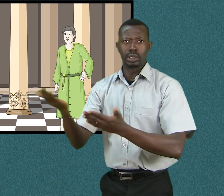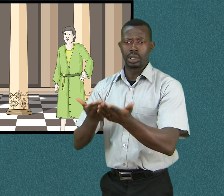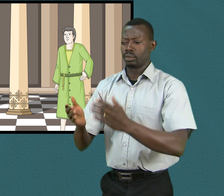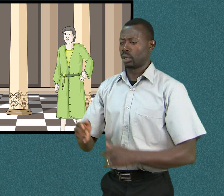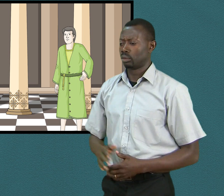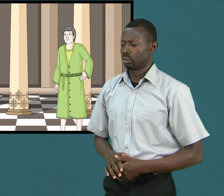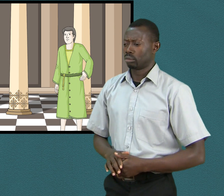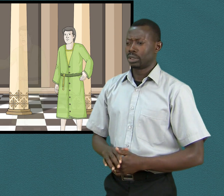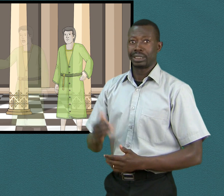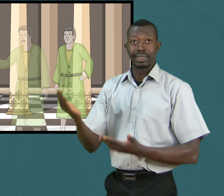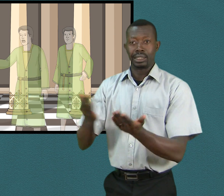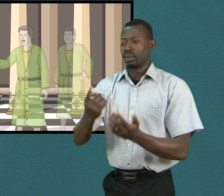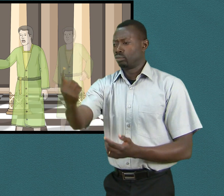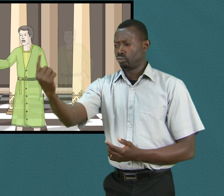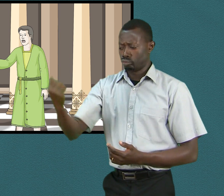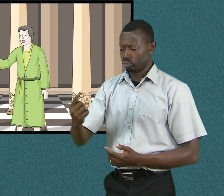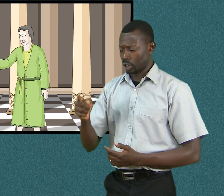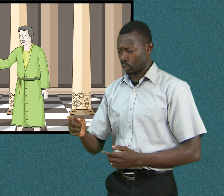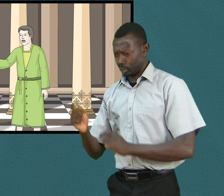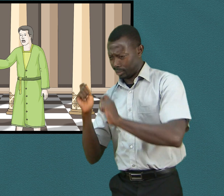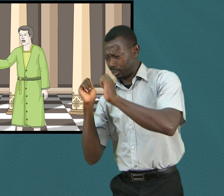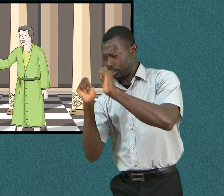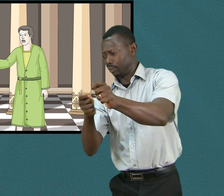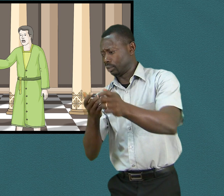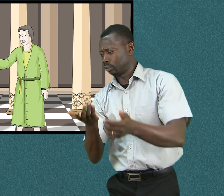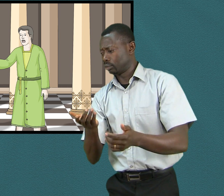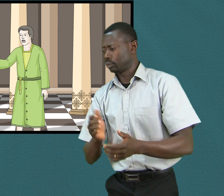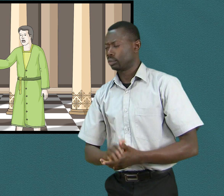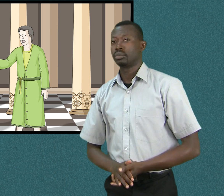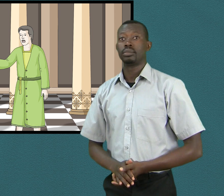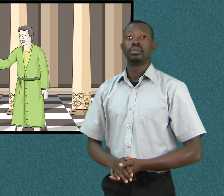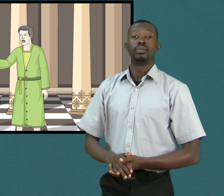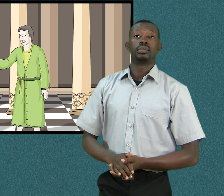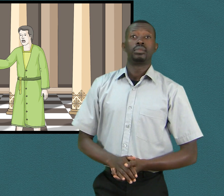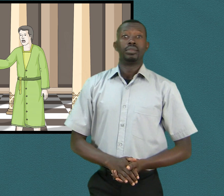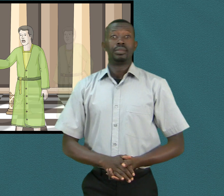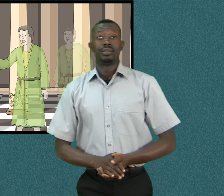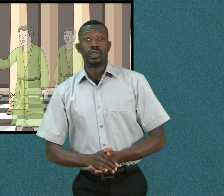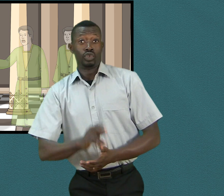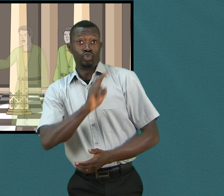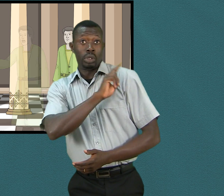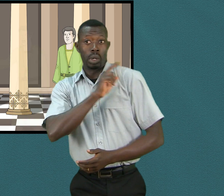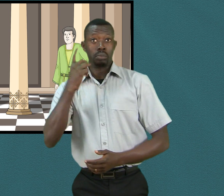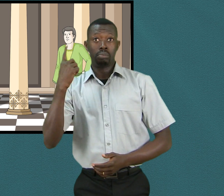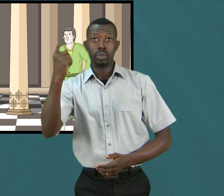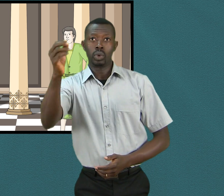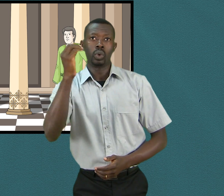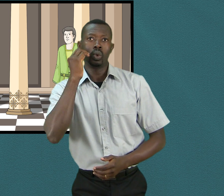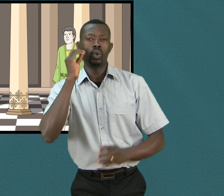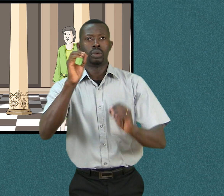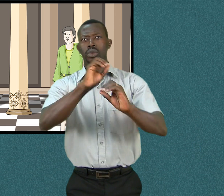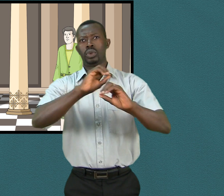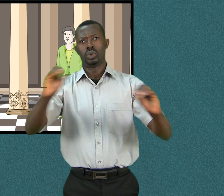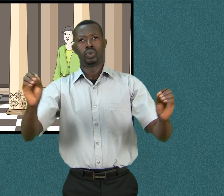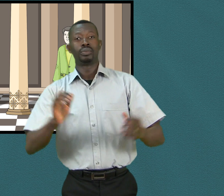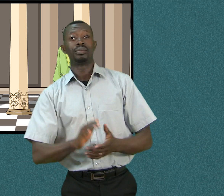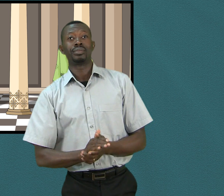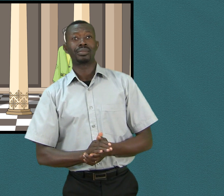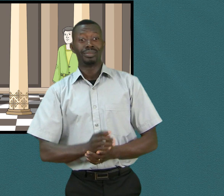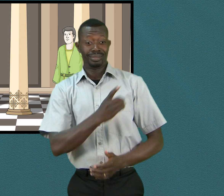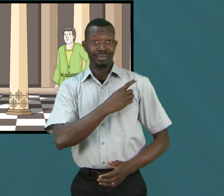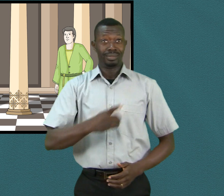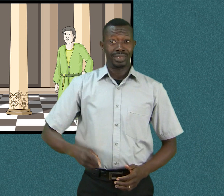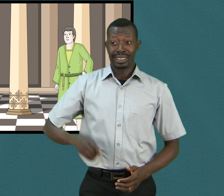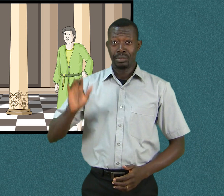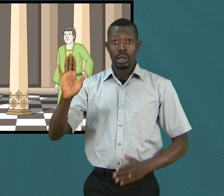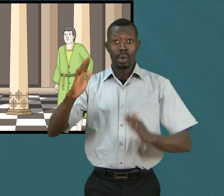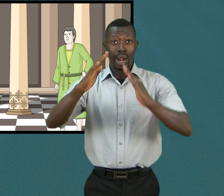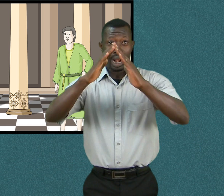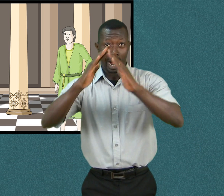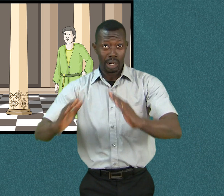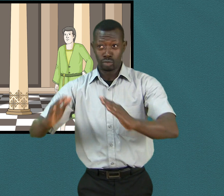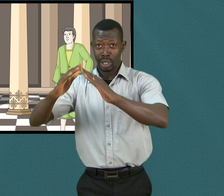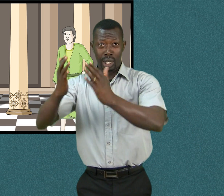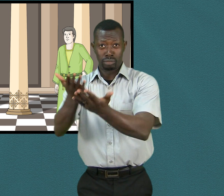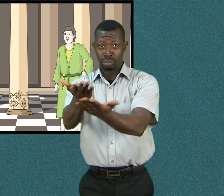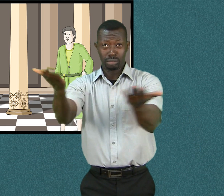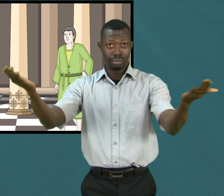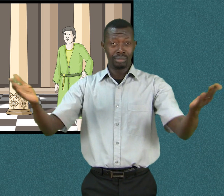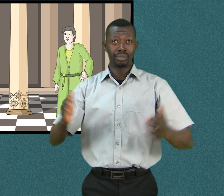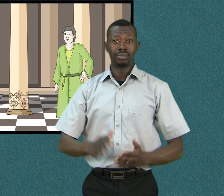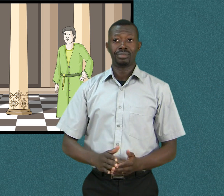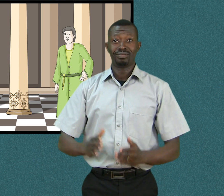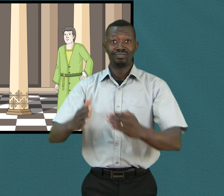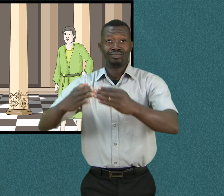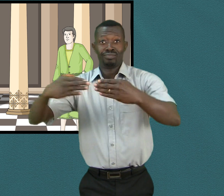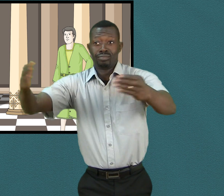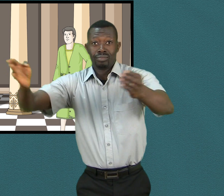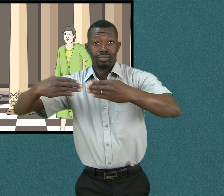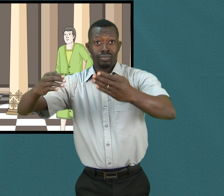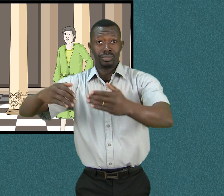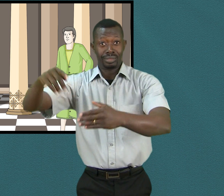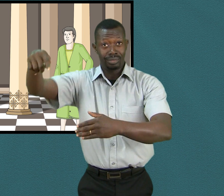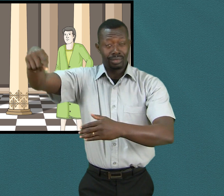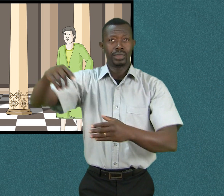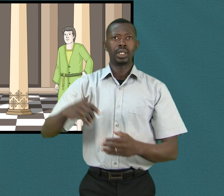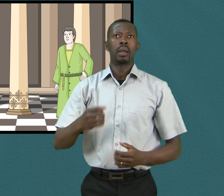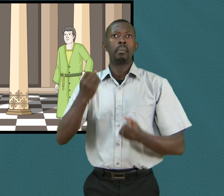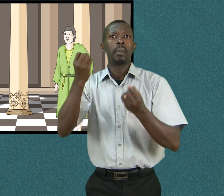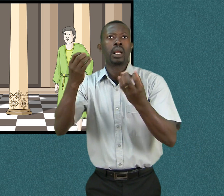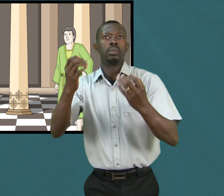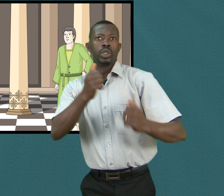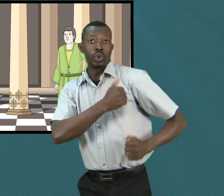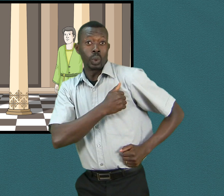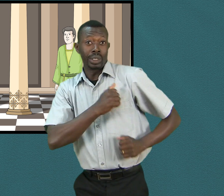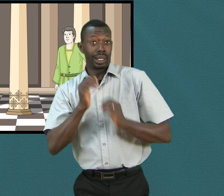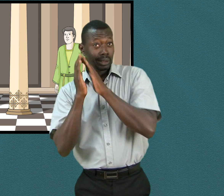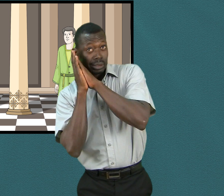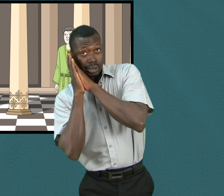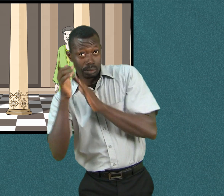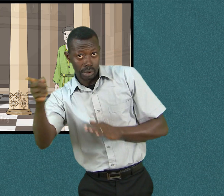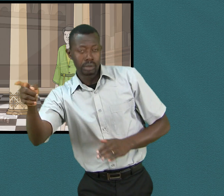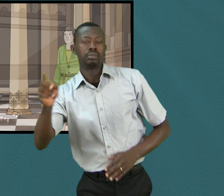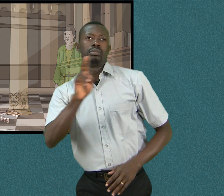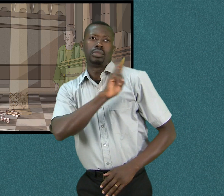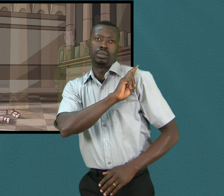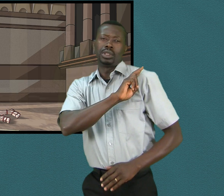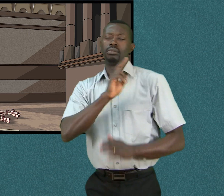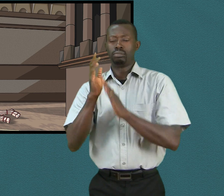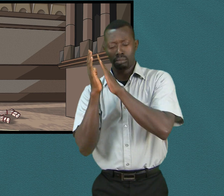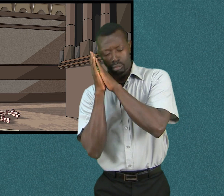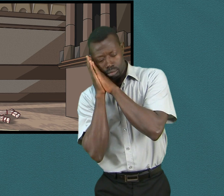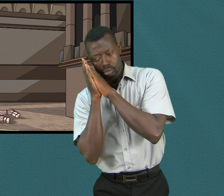So Uriah left the palace, and a gift from the king followed him.